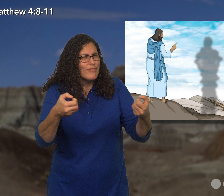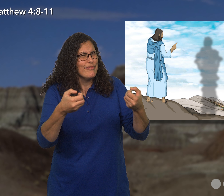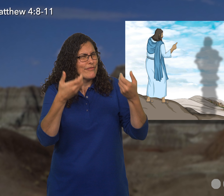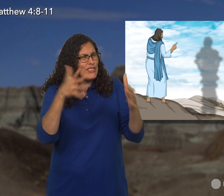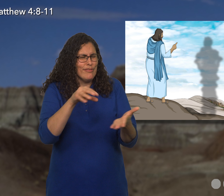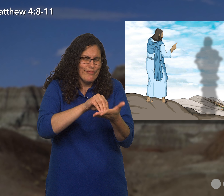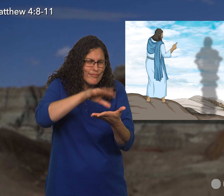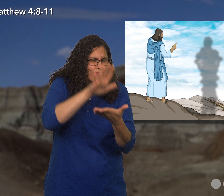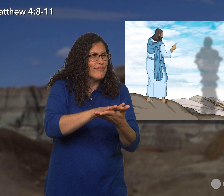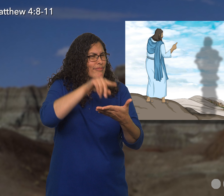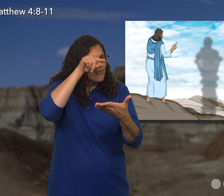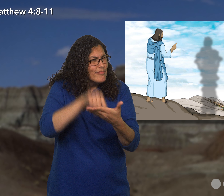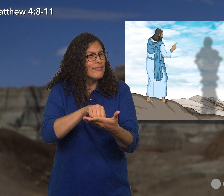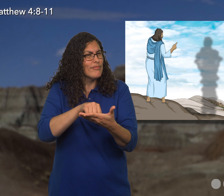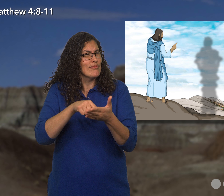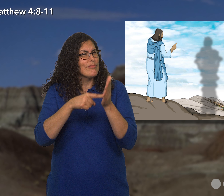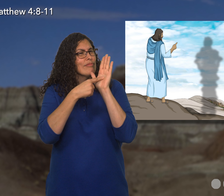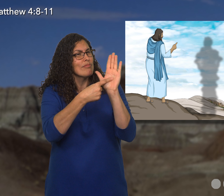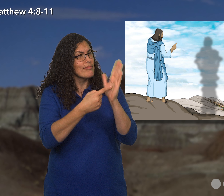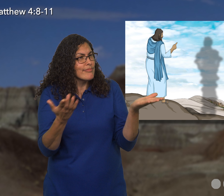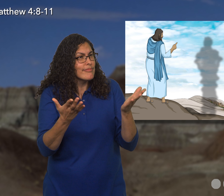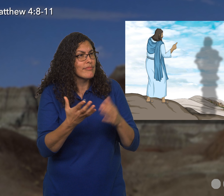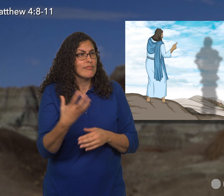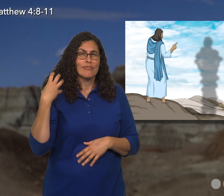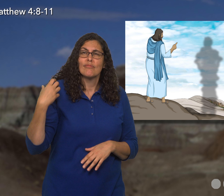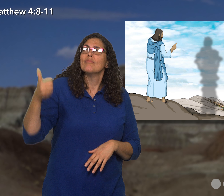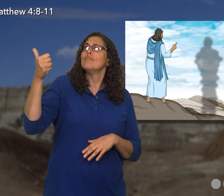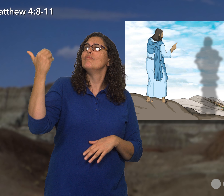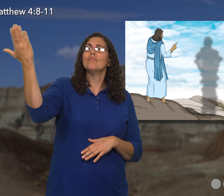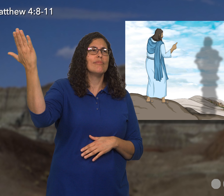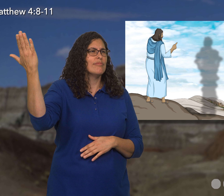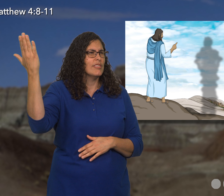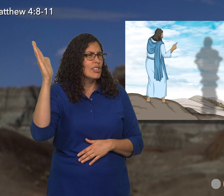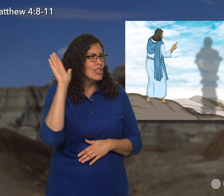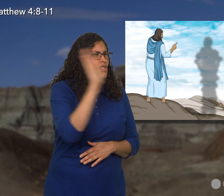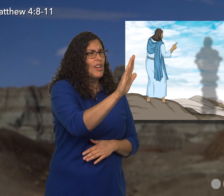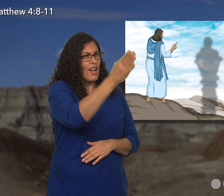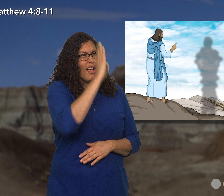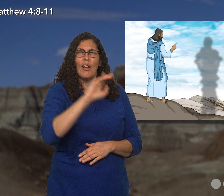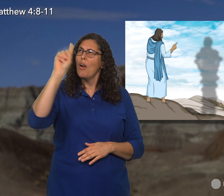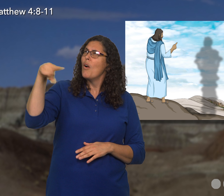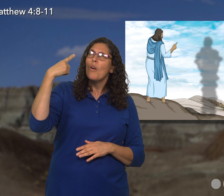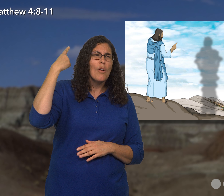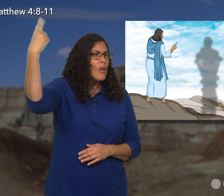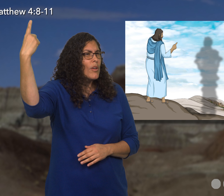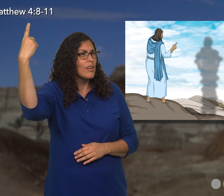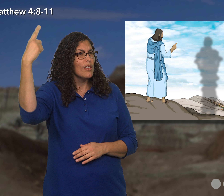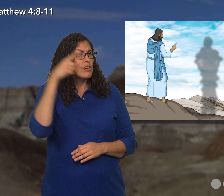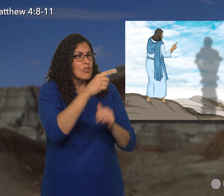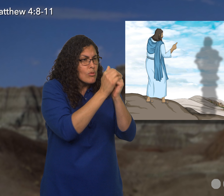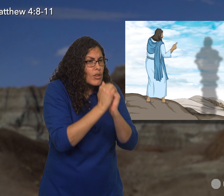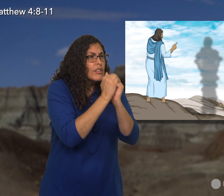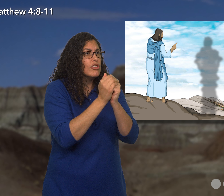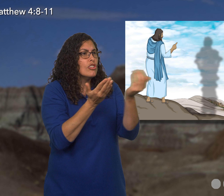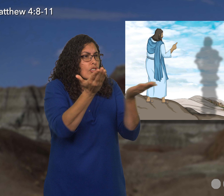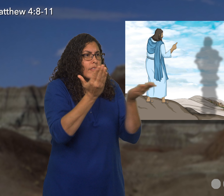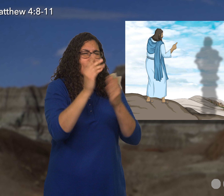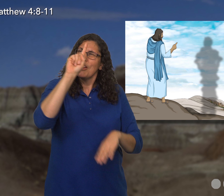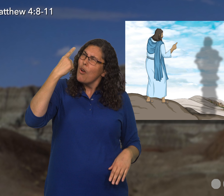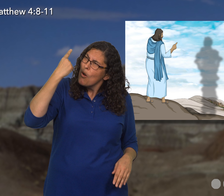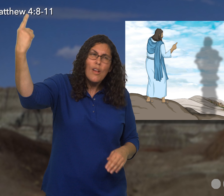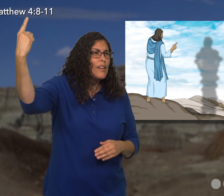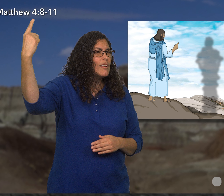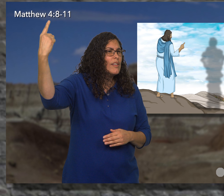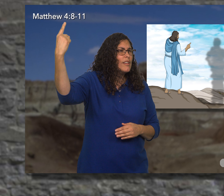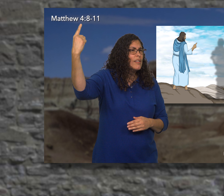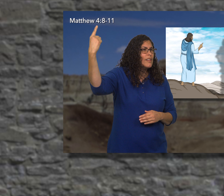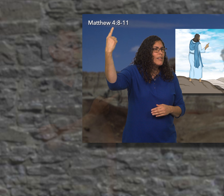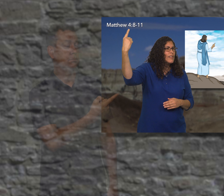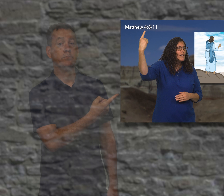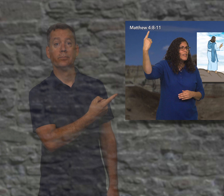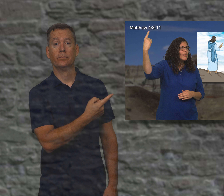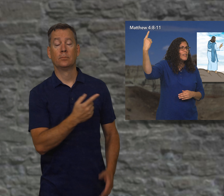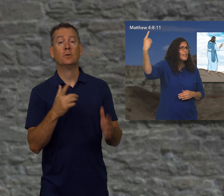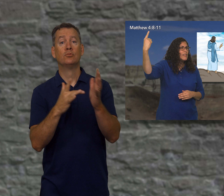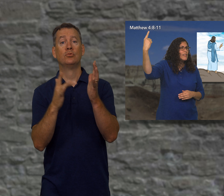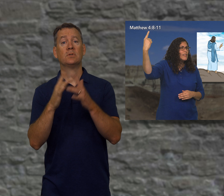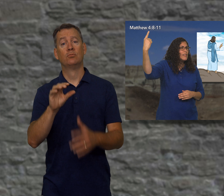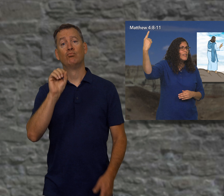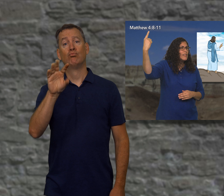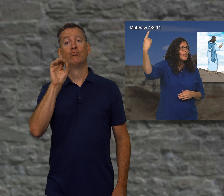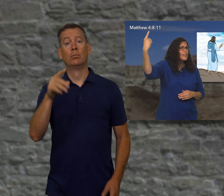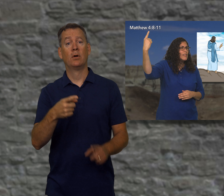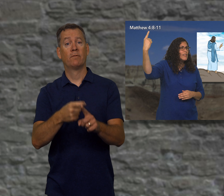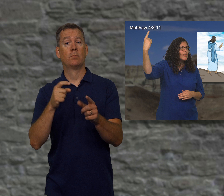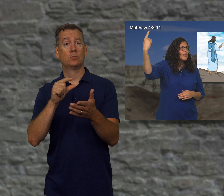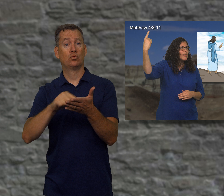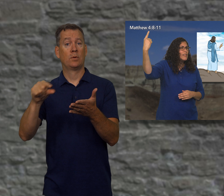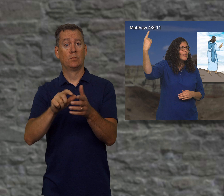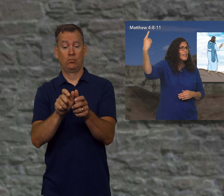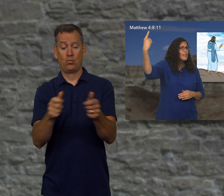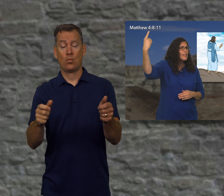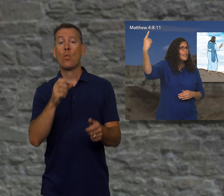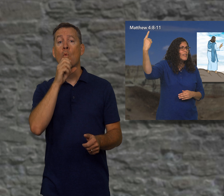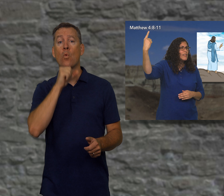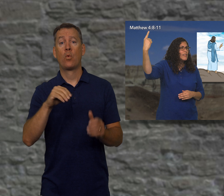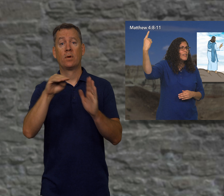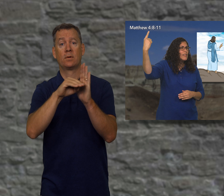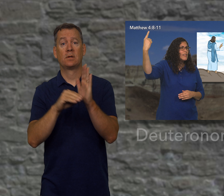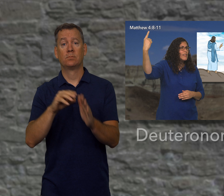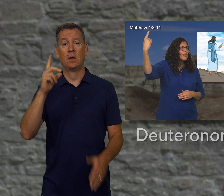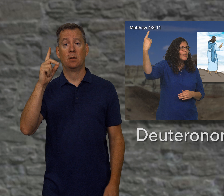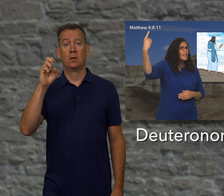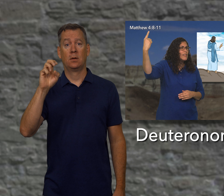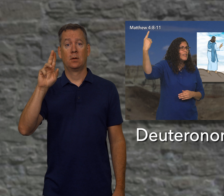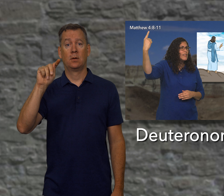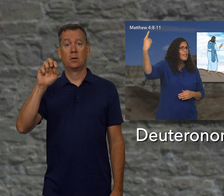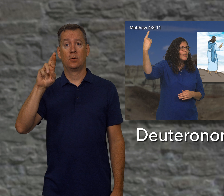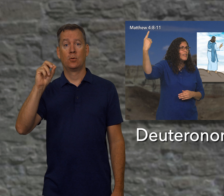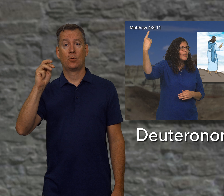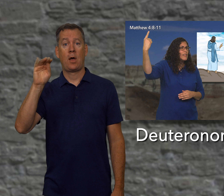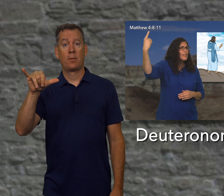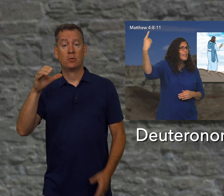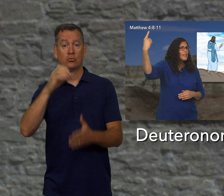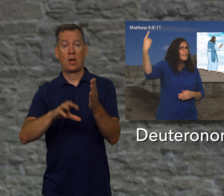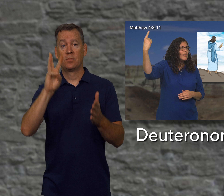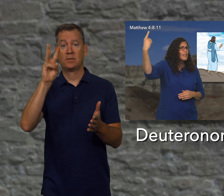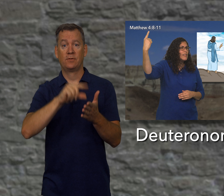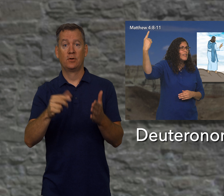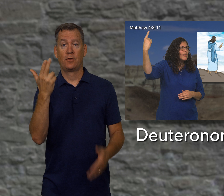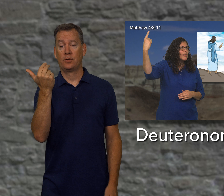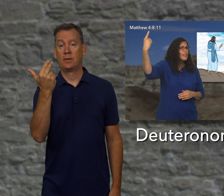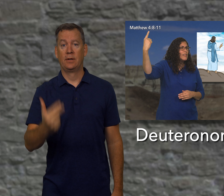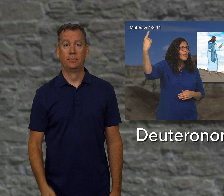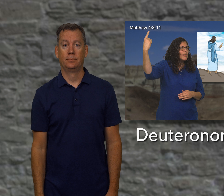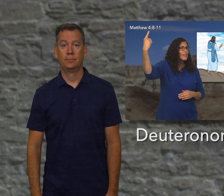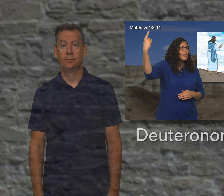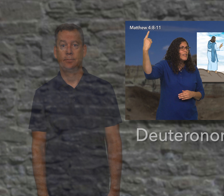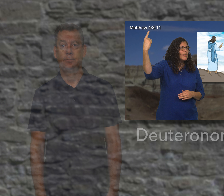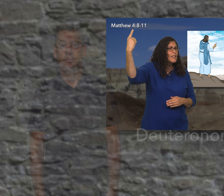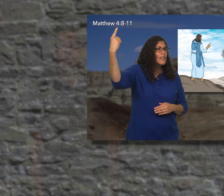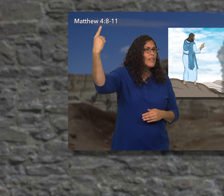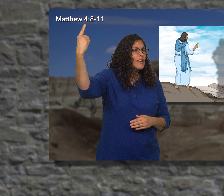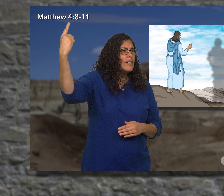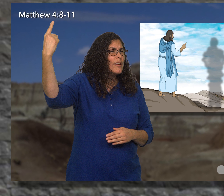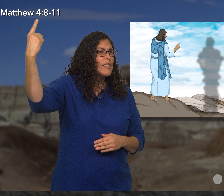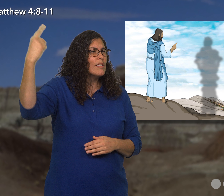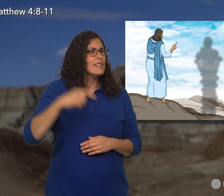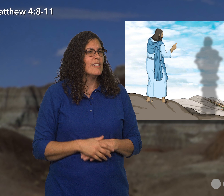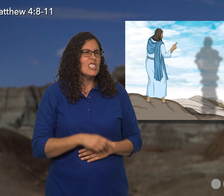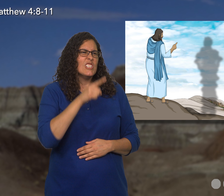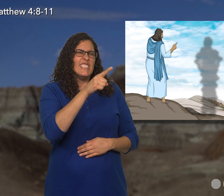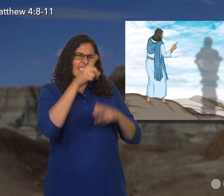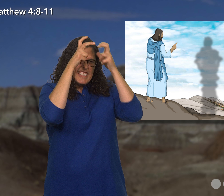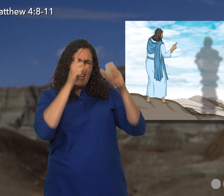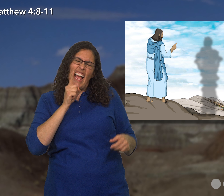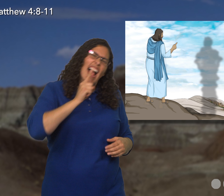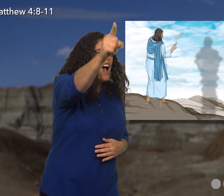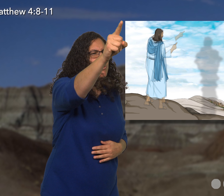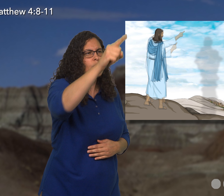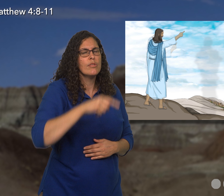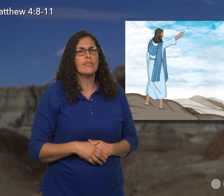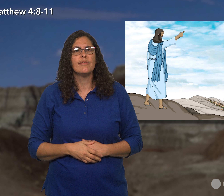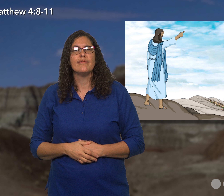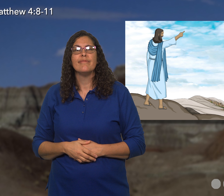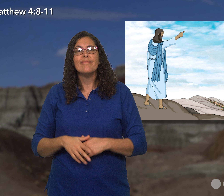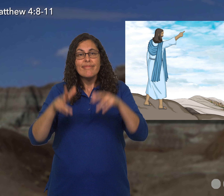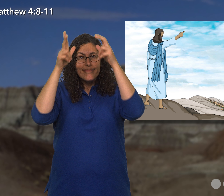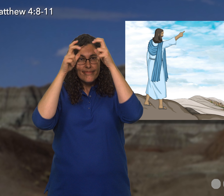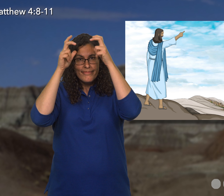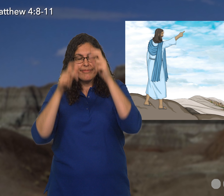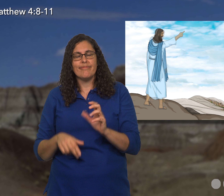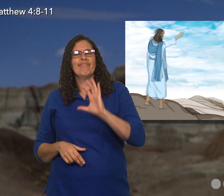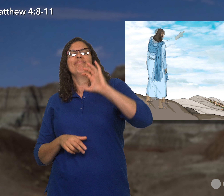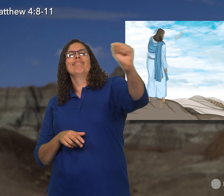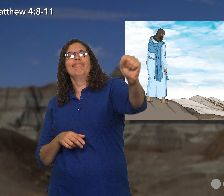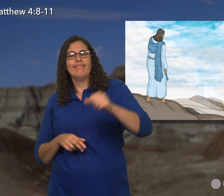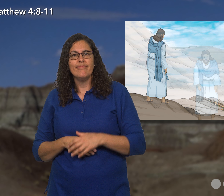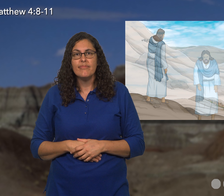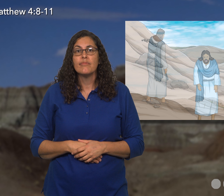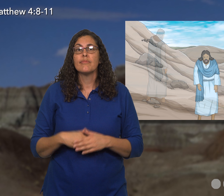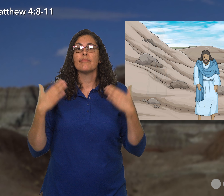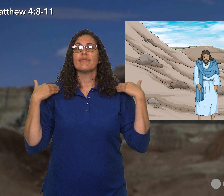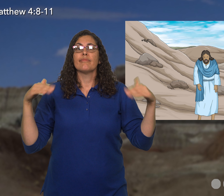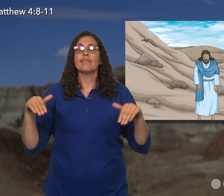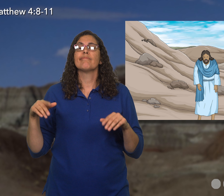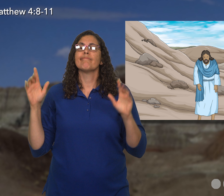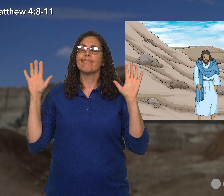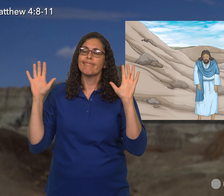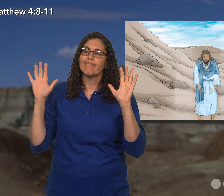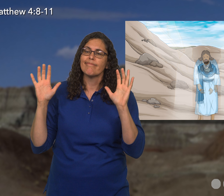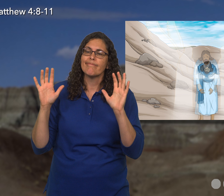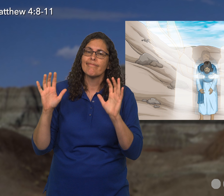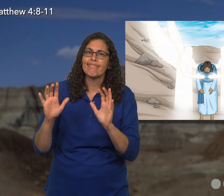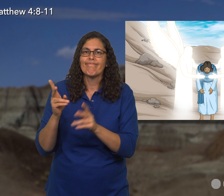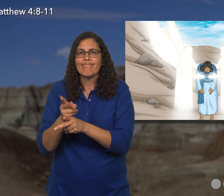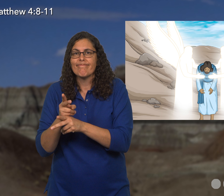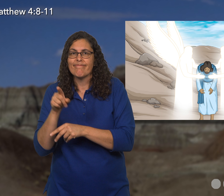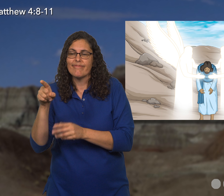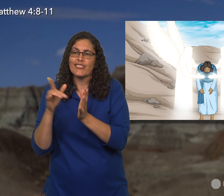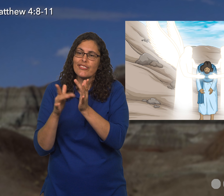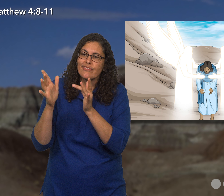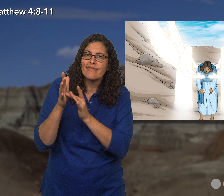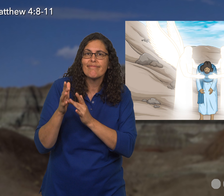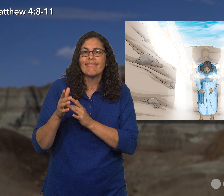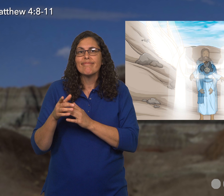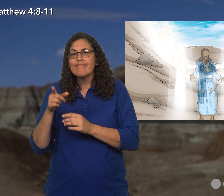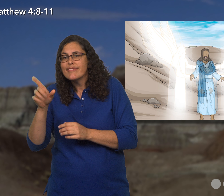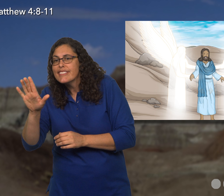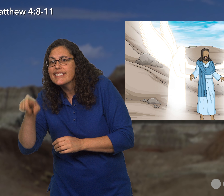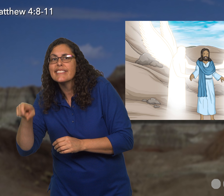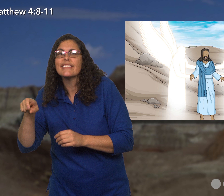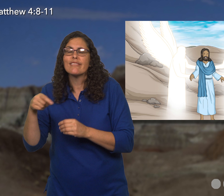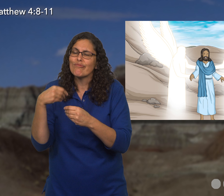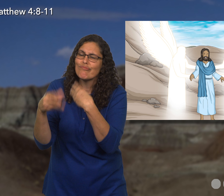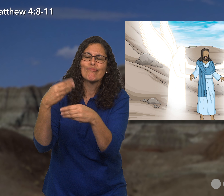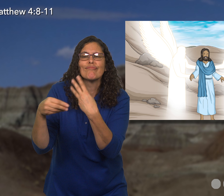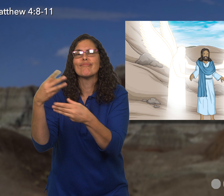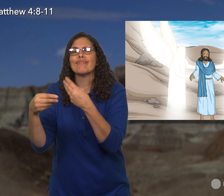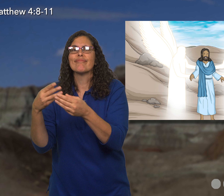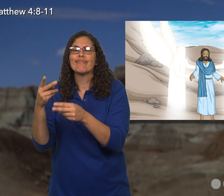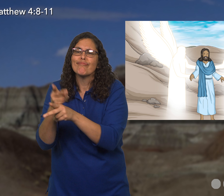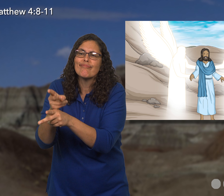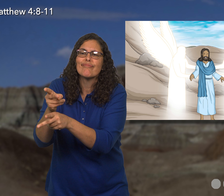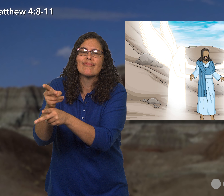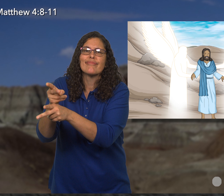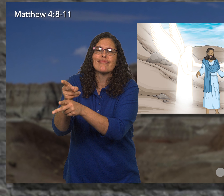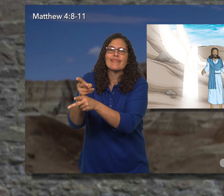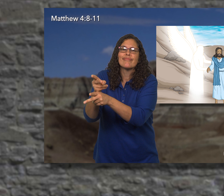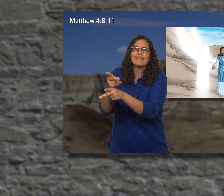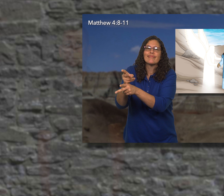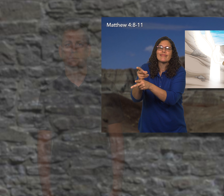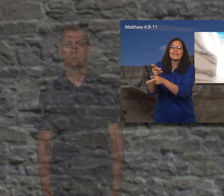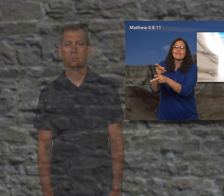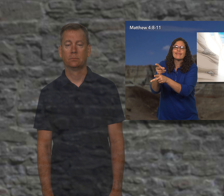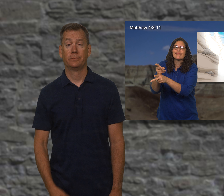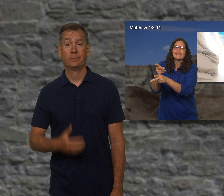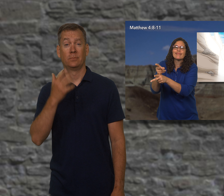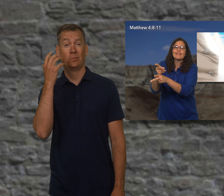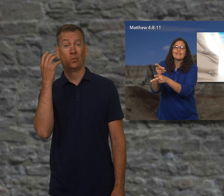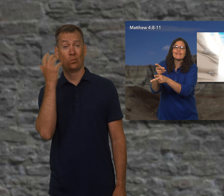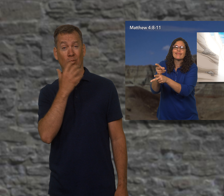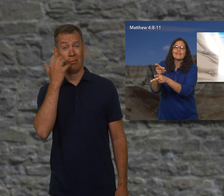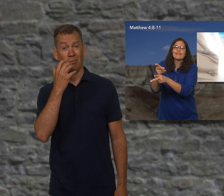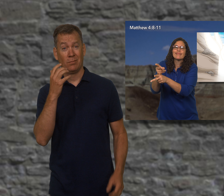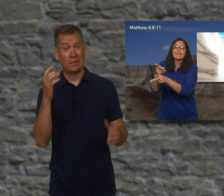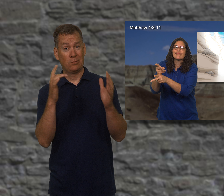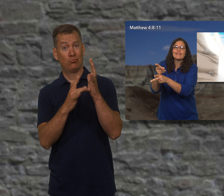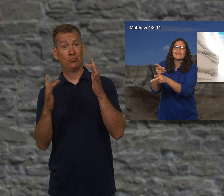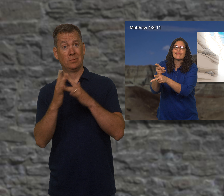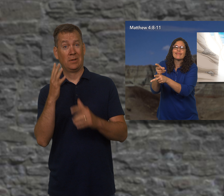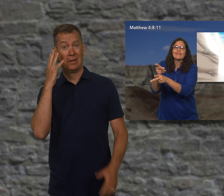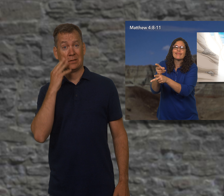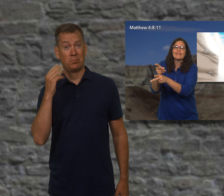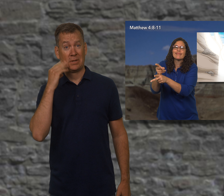“For it is written: ‘Worship the Lord your God and serve Him only.’” Then the devil left Him, and angels came and ministered to Him.